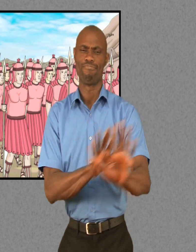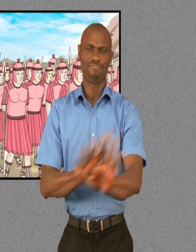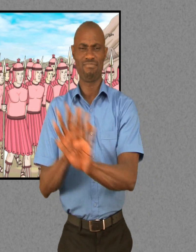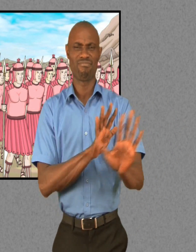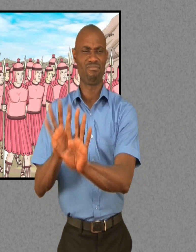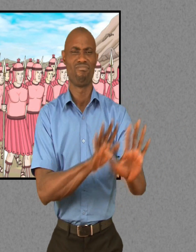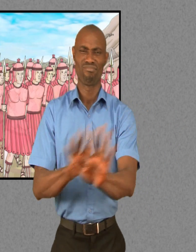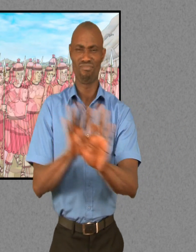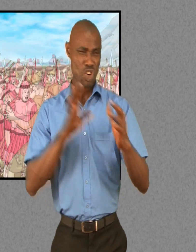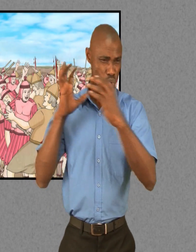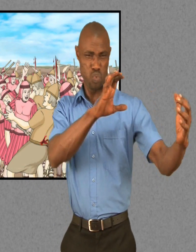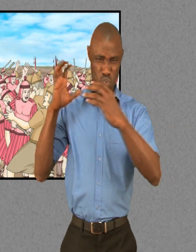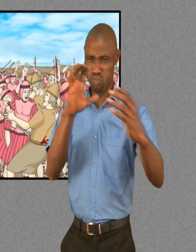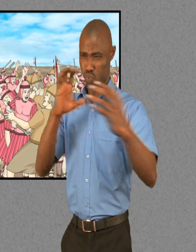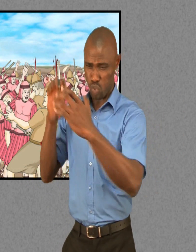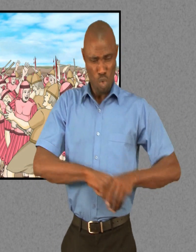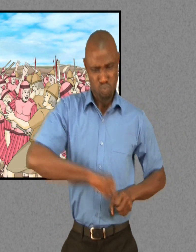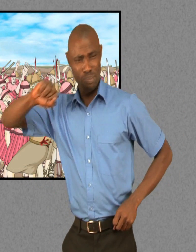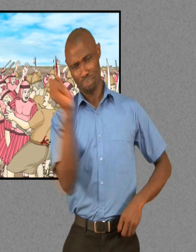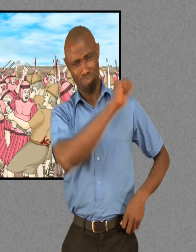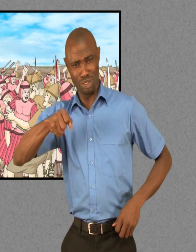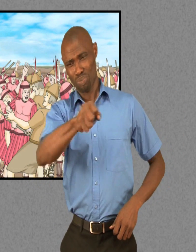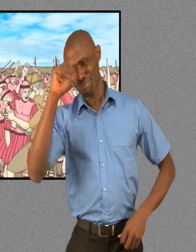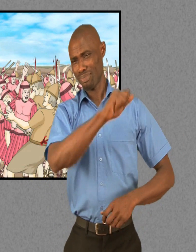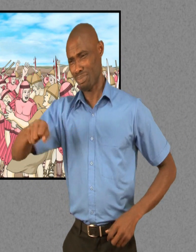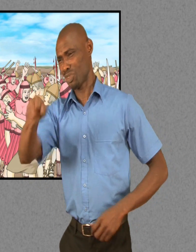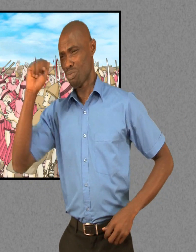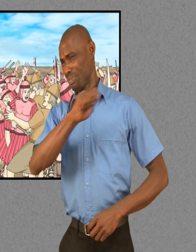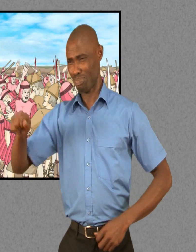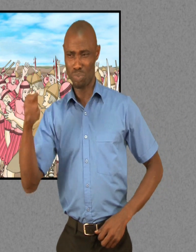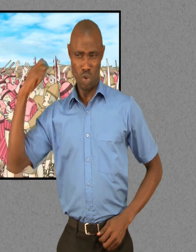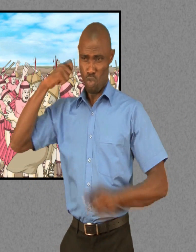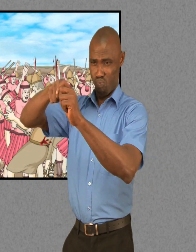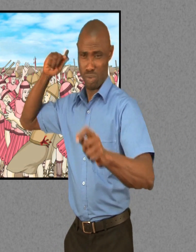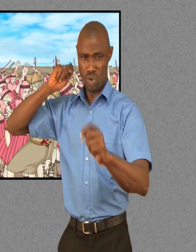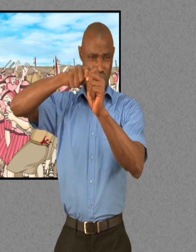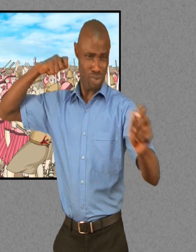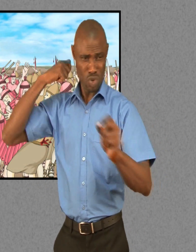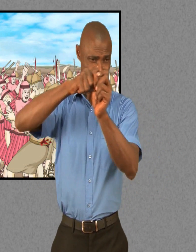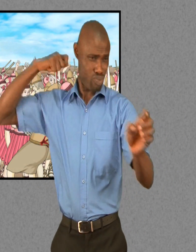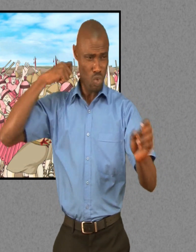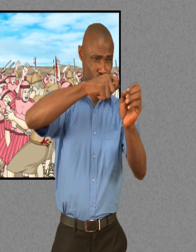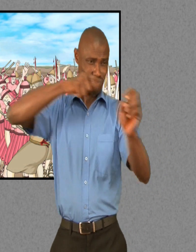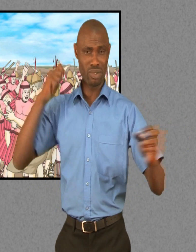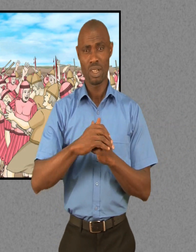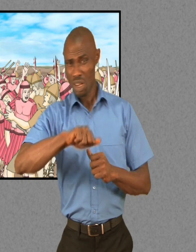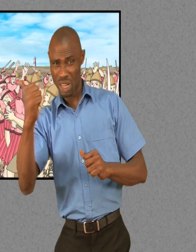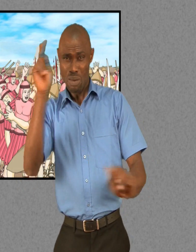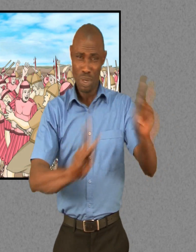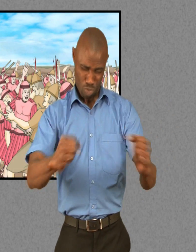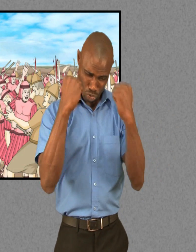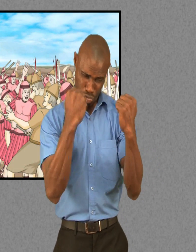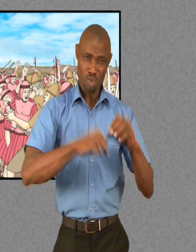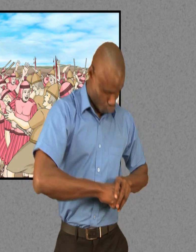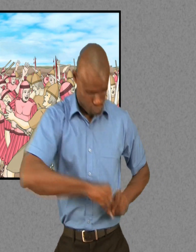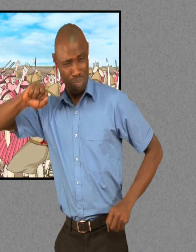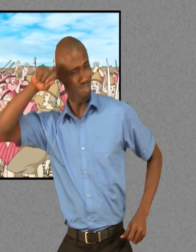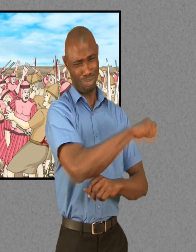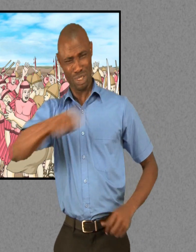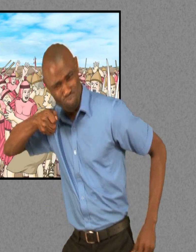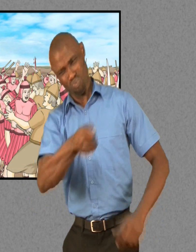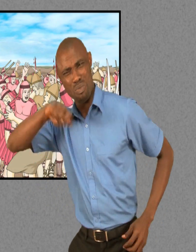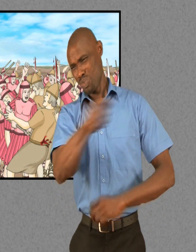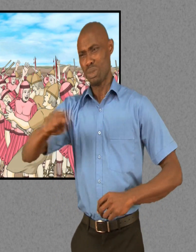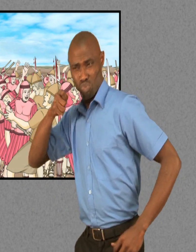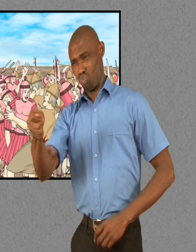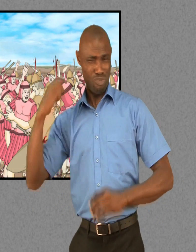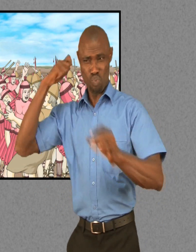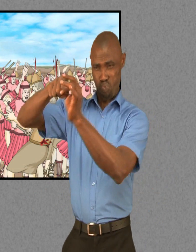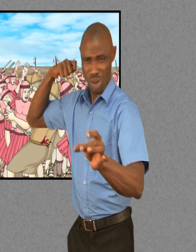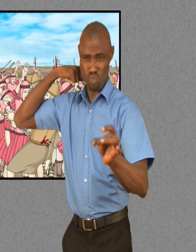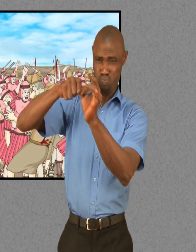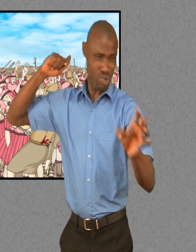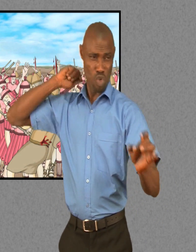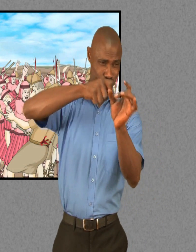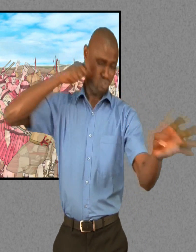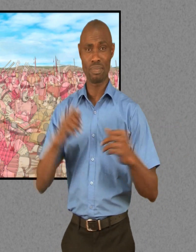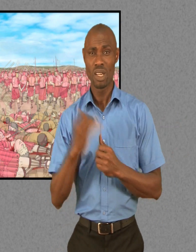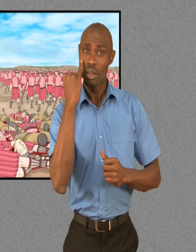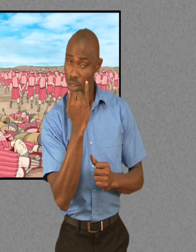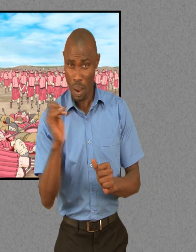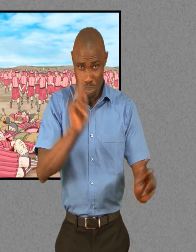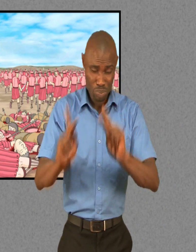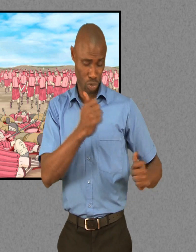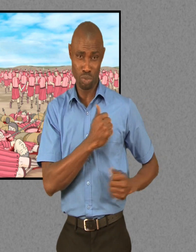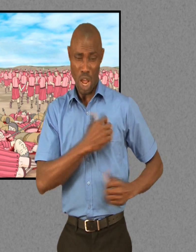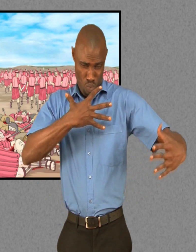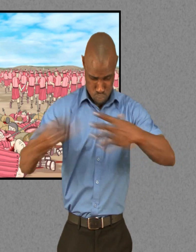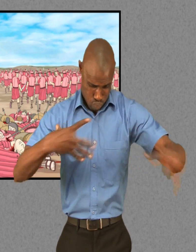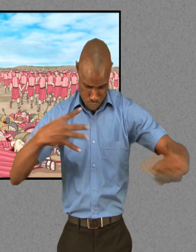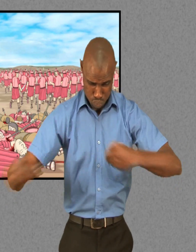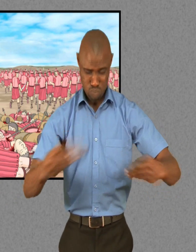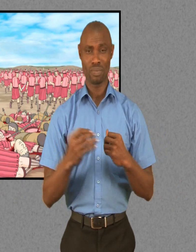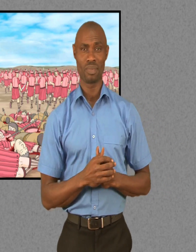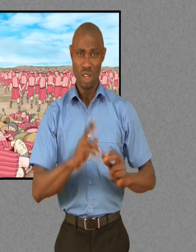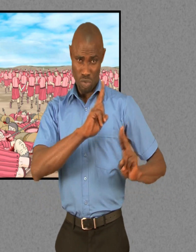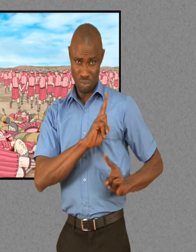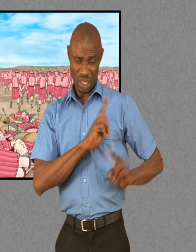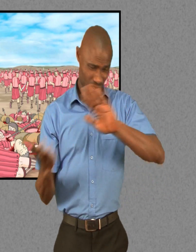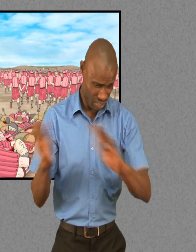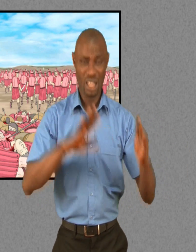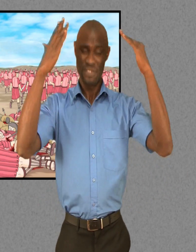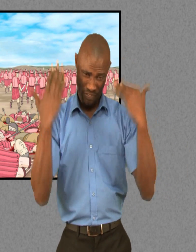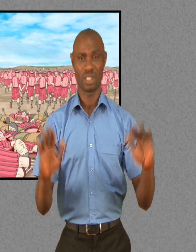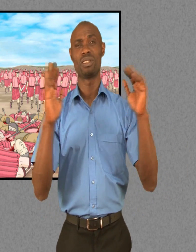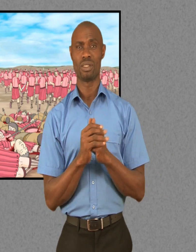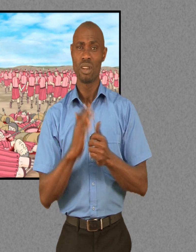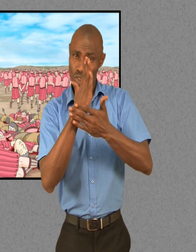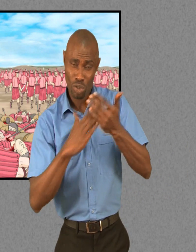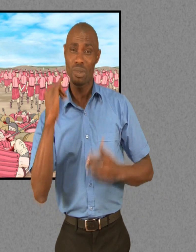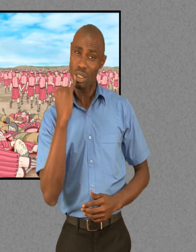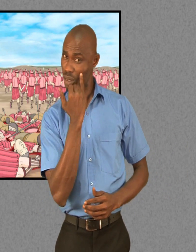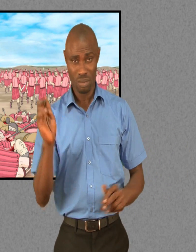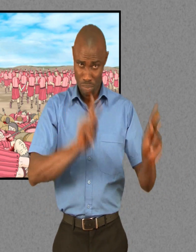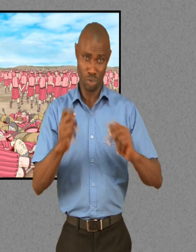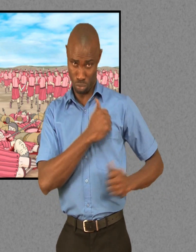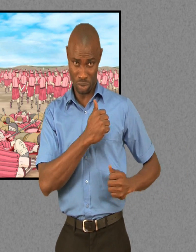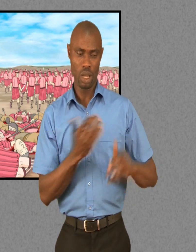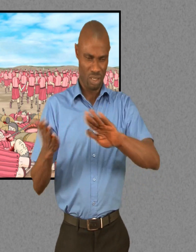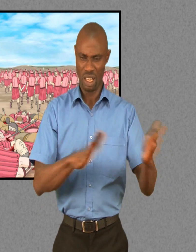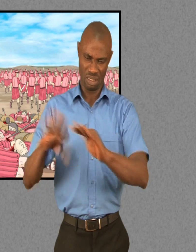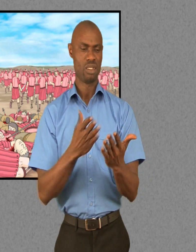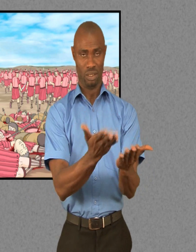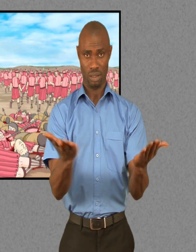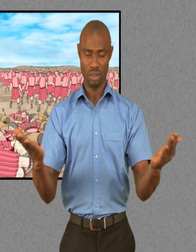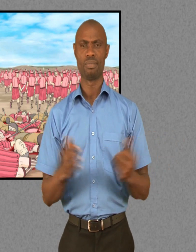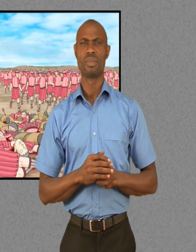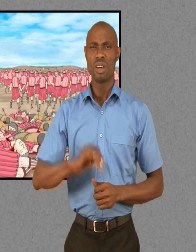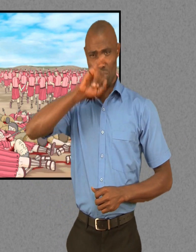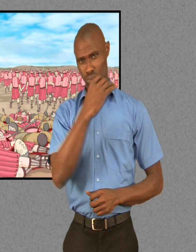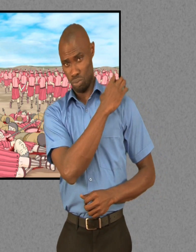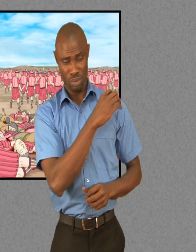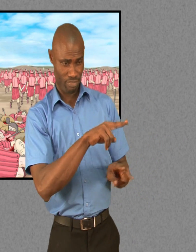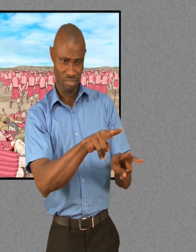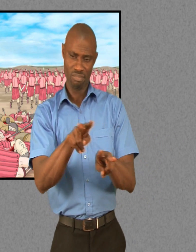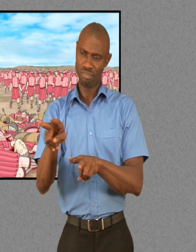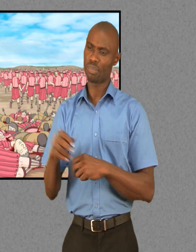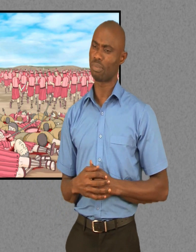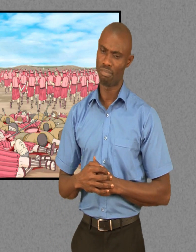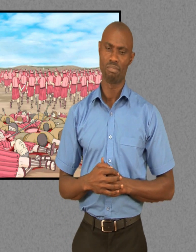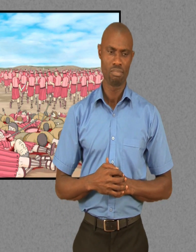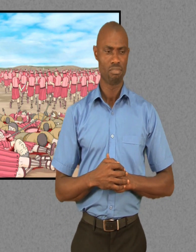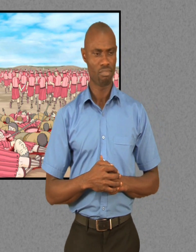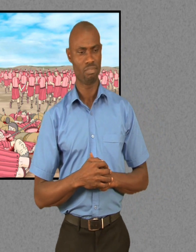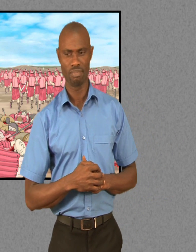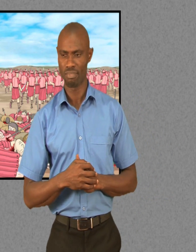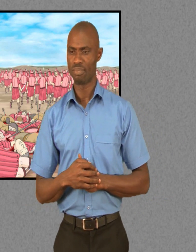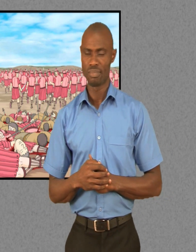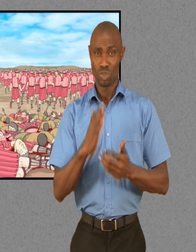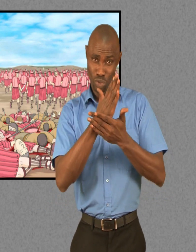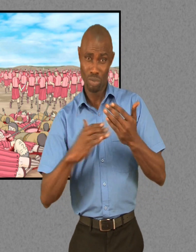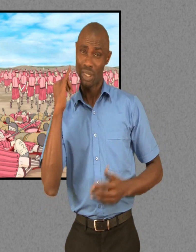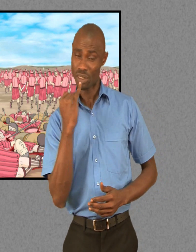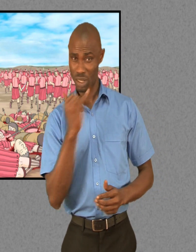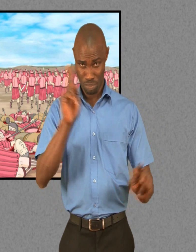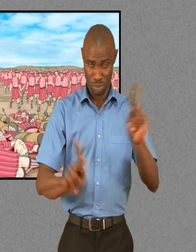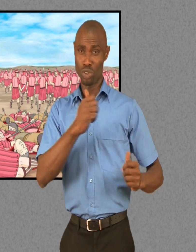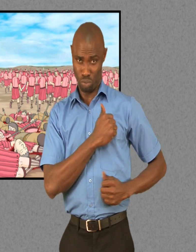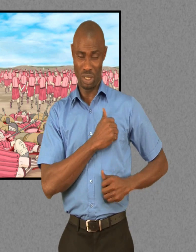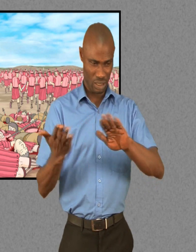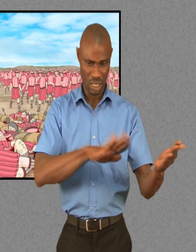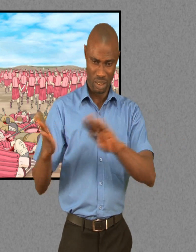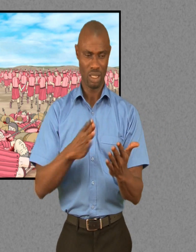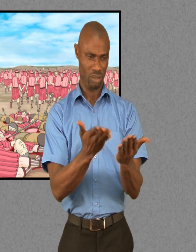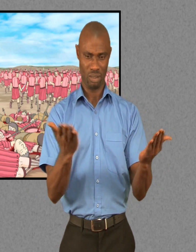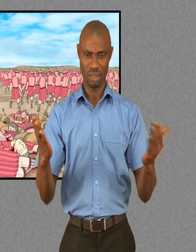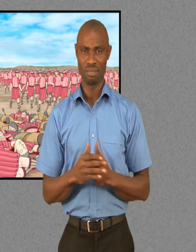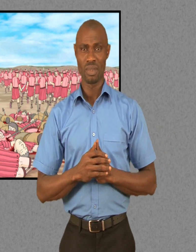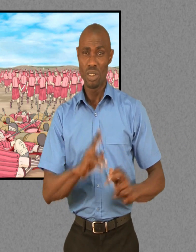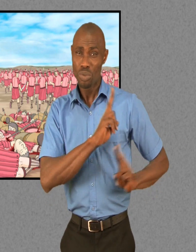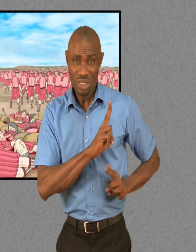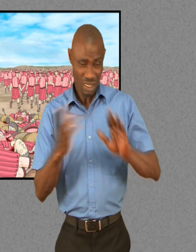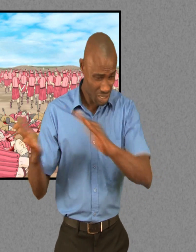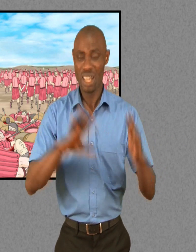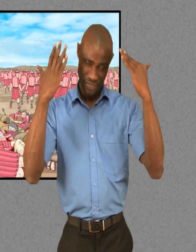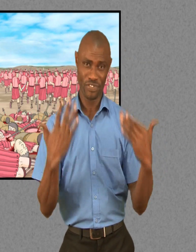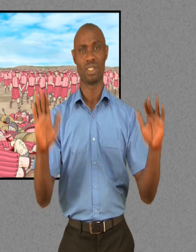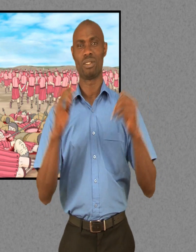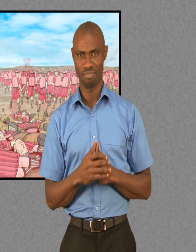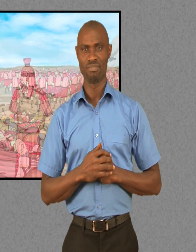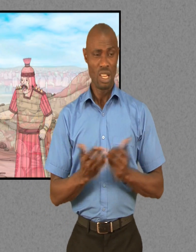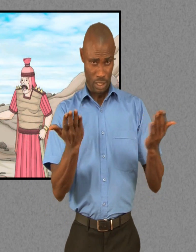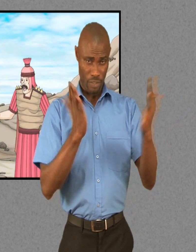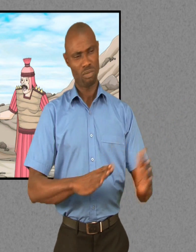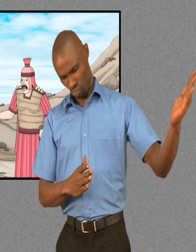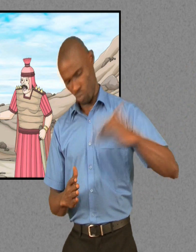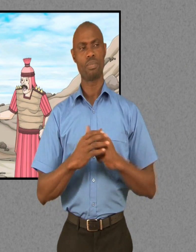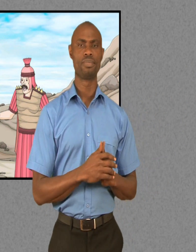And when the men of the city came out and fought against Joab, some of David’s servants fell, and Uriah the Hittite also died.